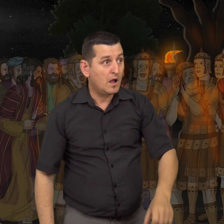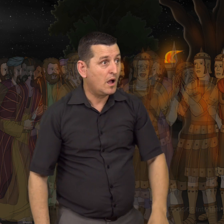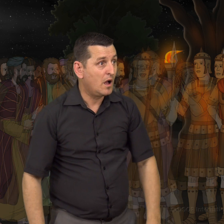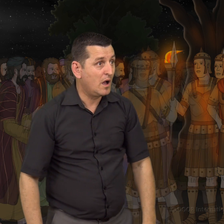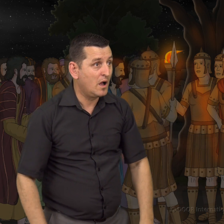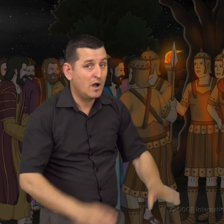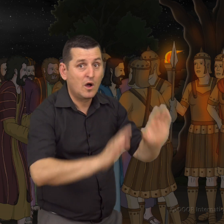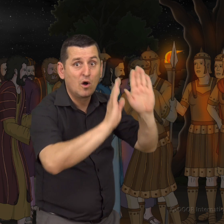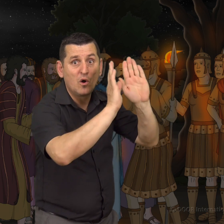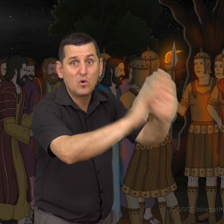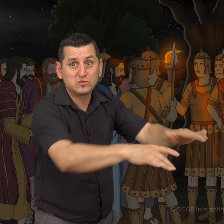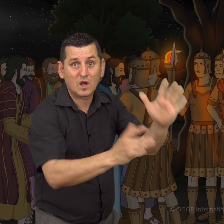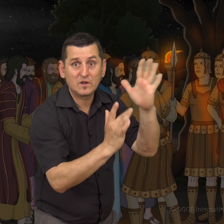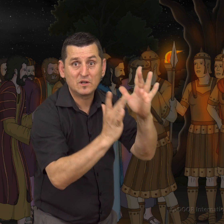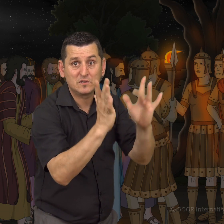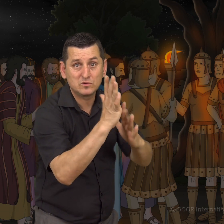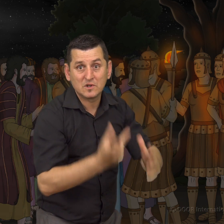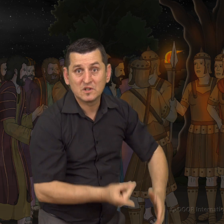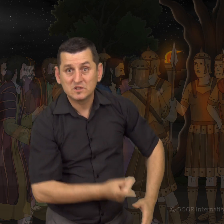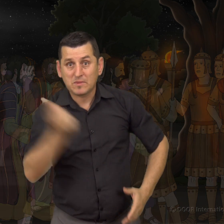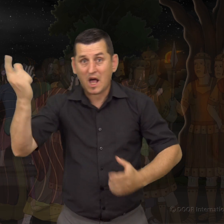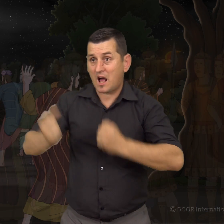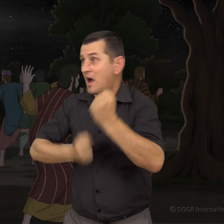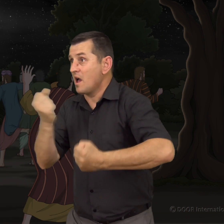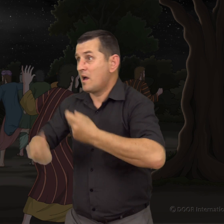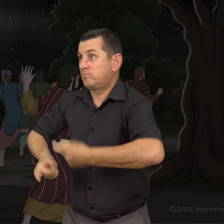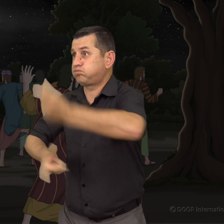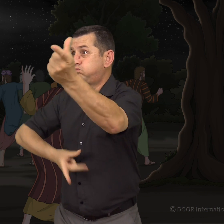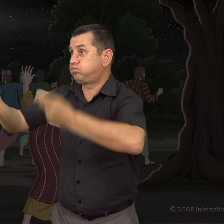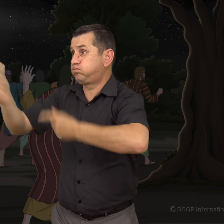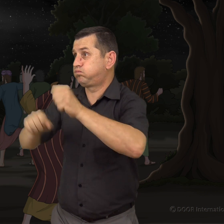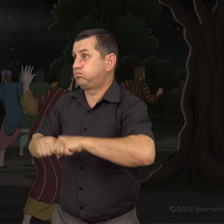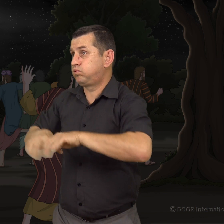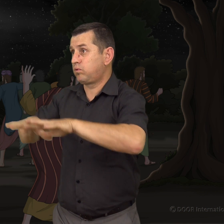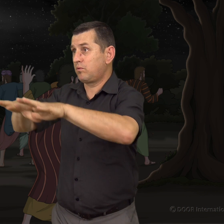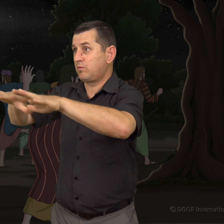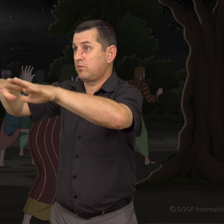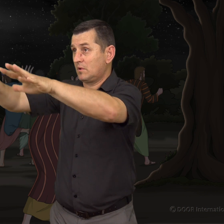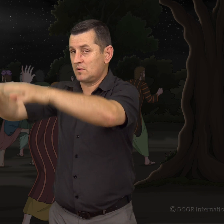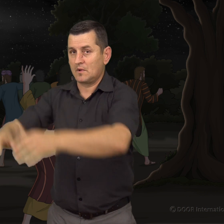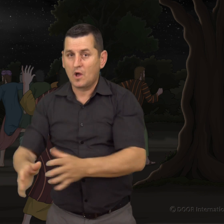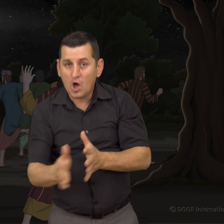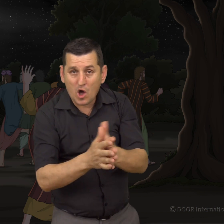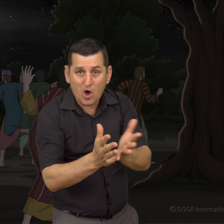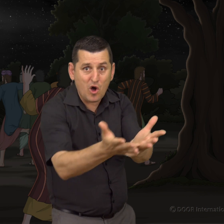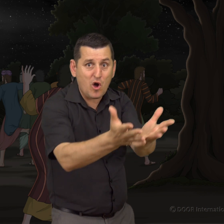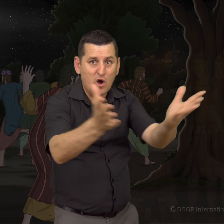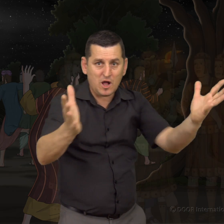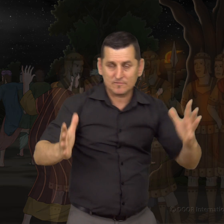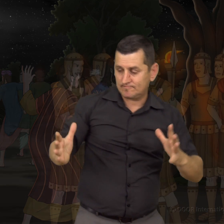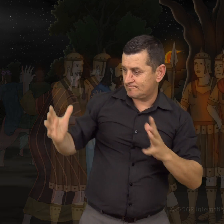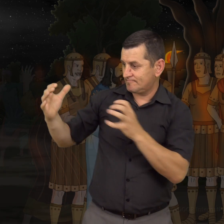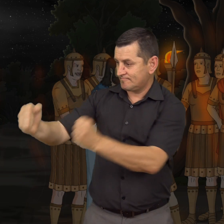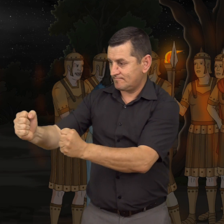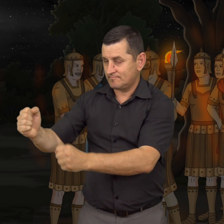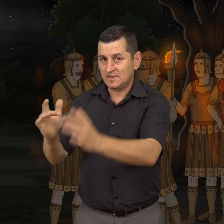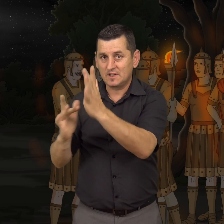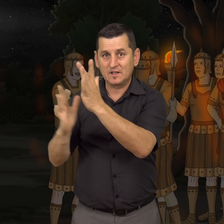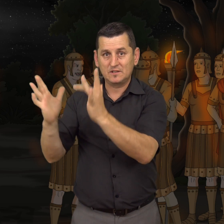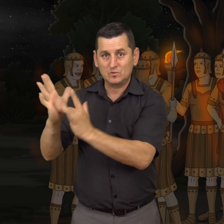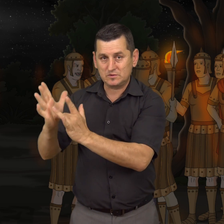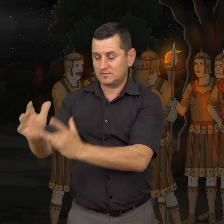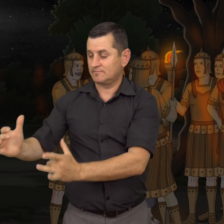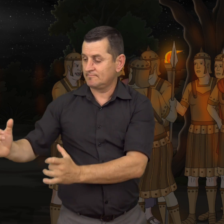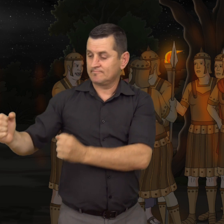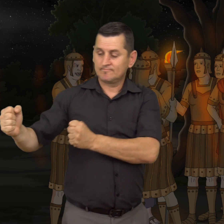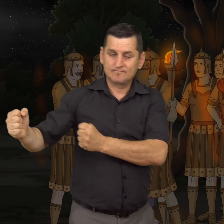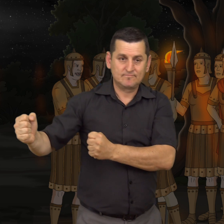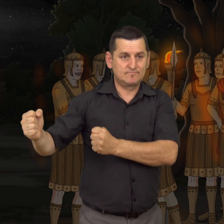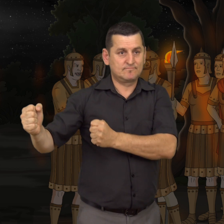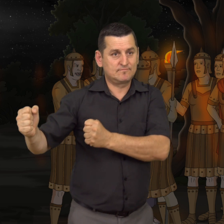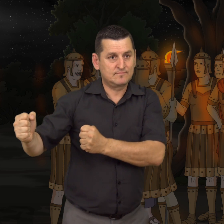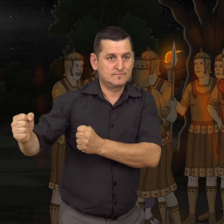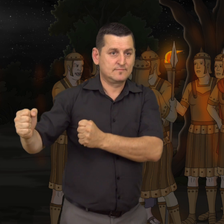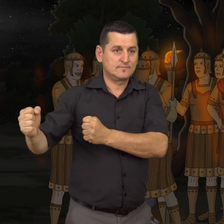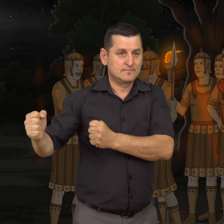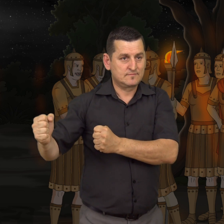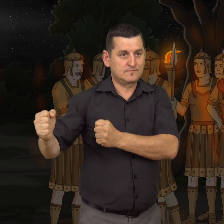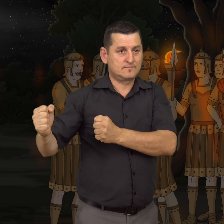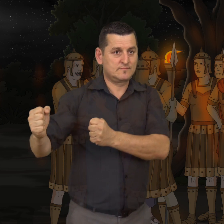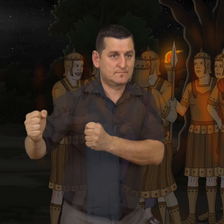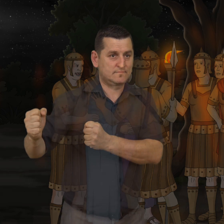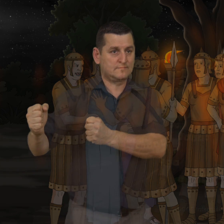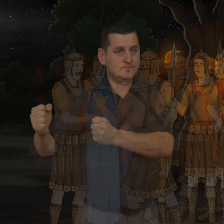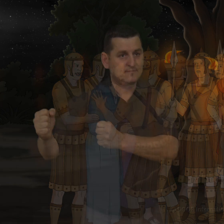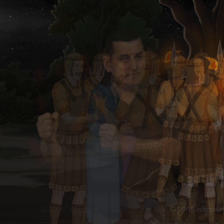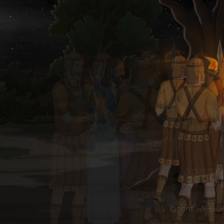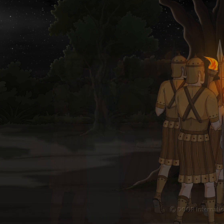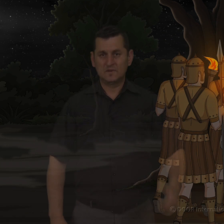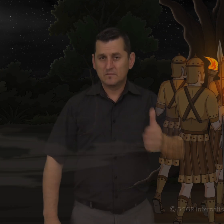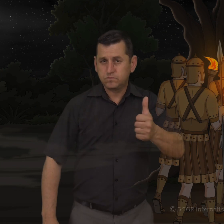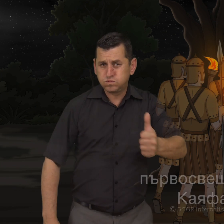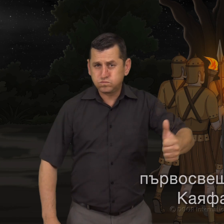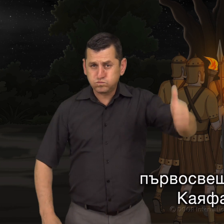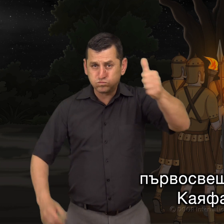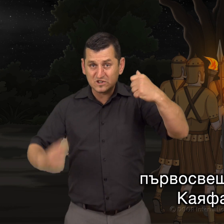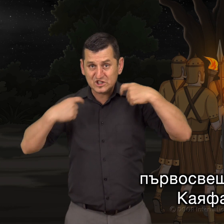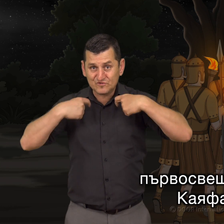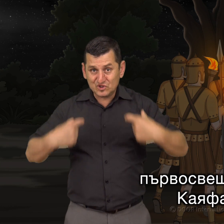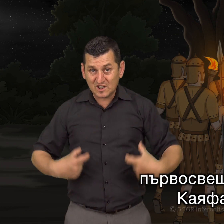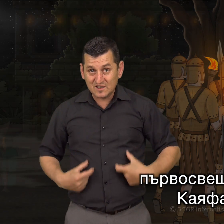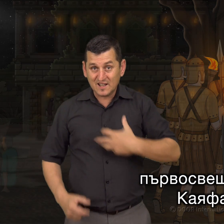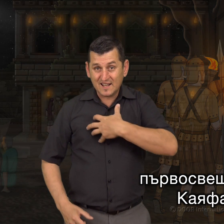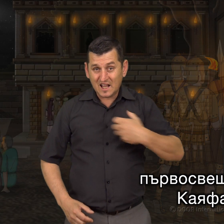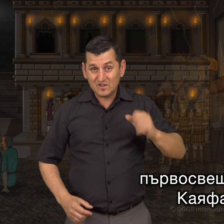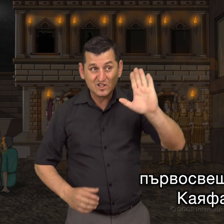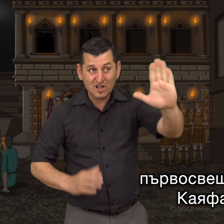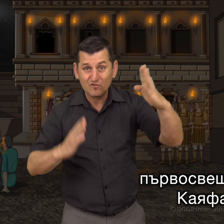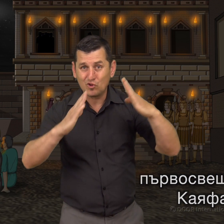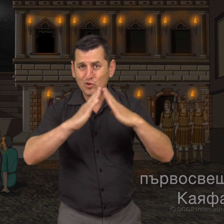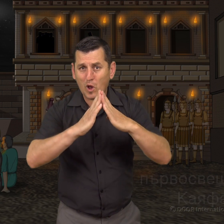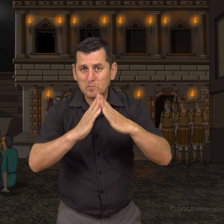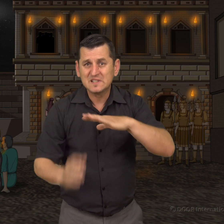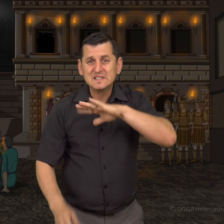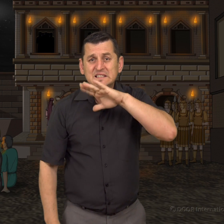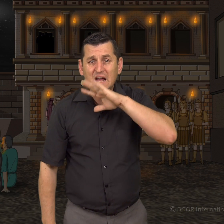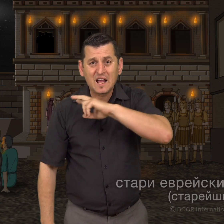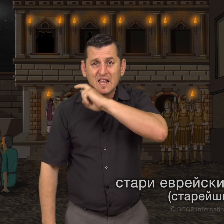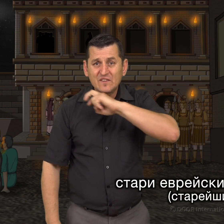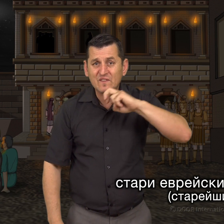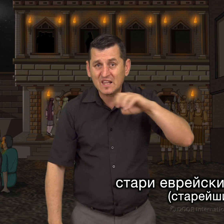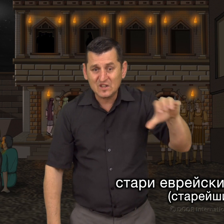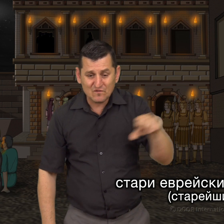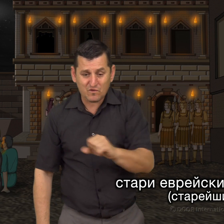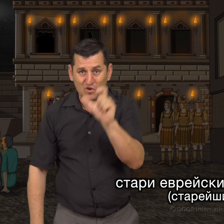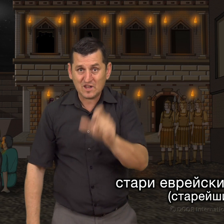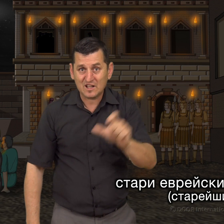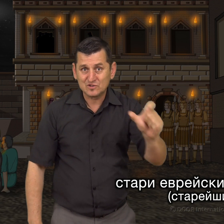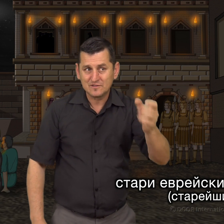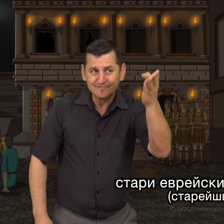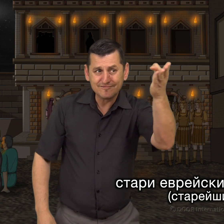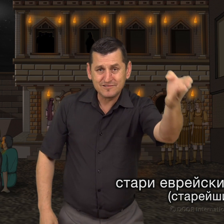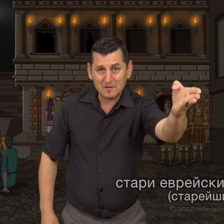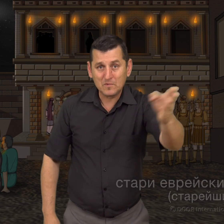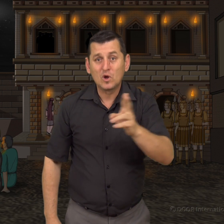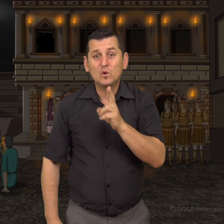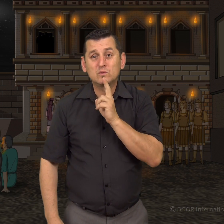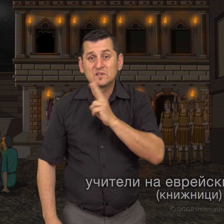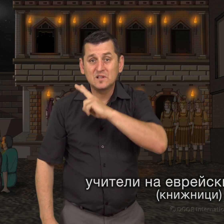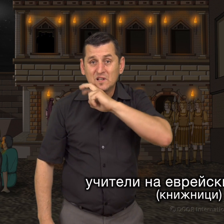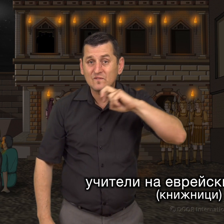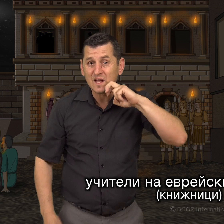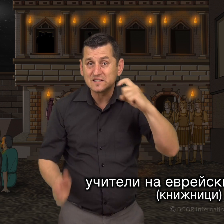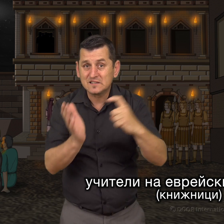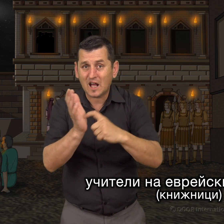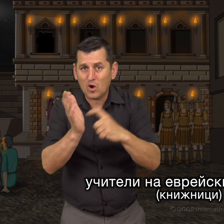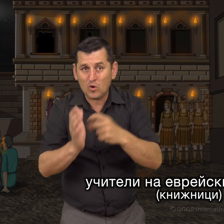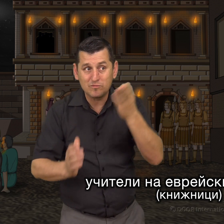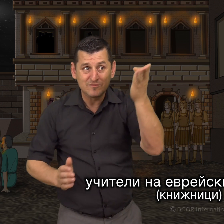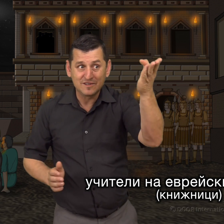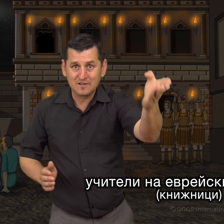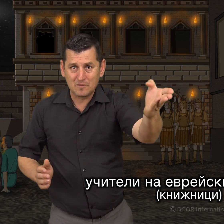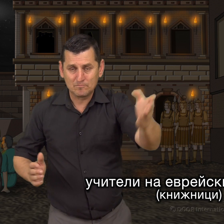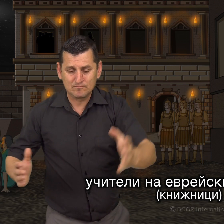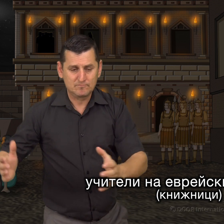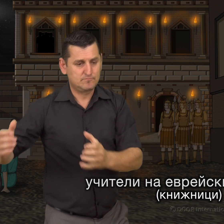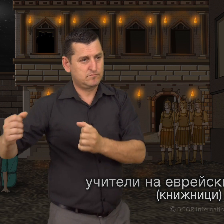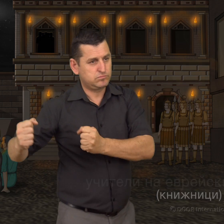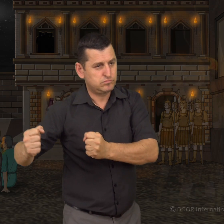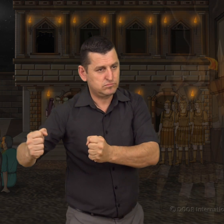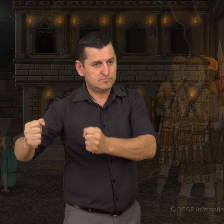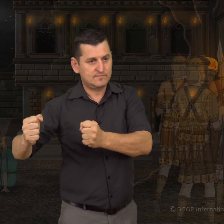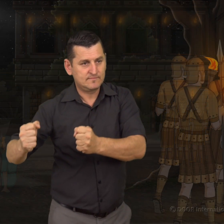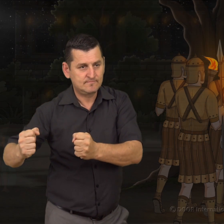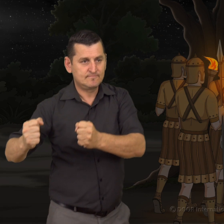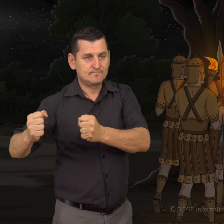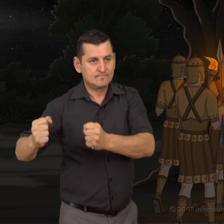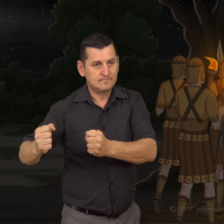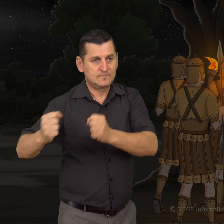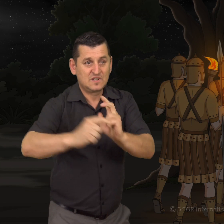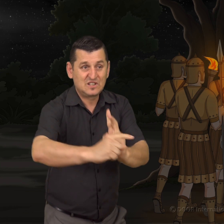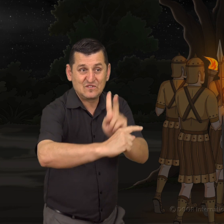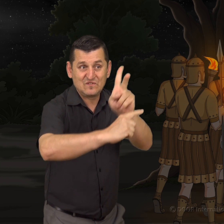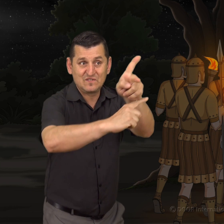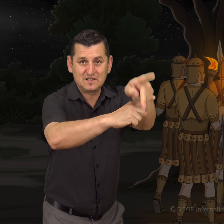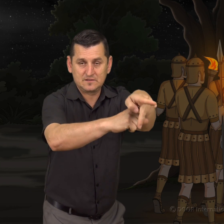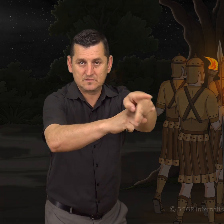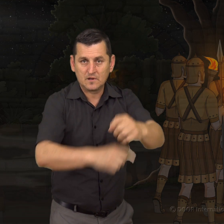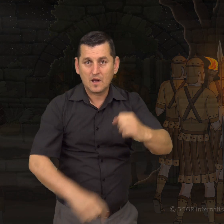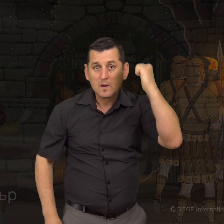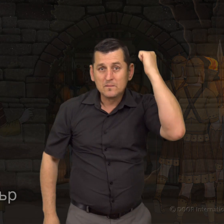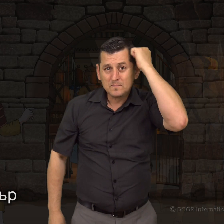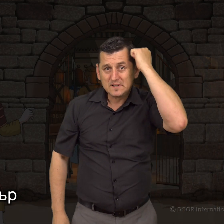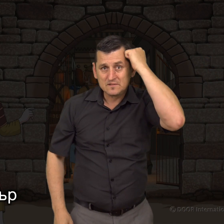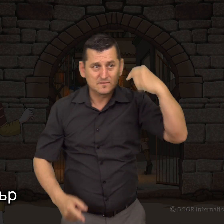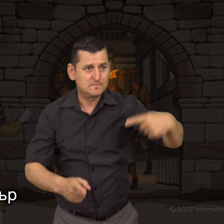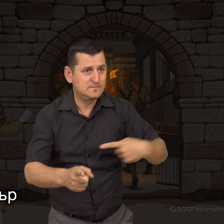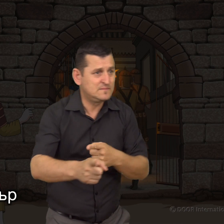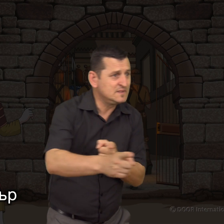Then all the disciples deserted Him and fled. Those who had arrested Jesus led Him away to the house of Caiaphas the high priest, where the scribes and elders had gathered.